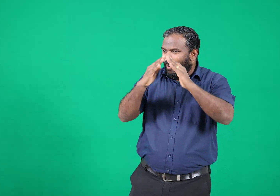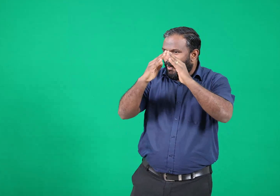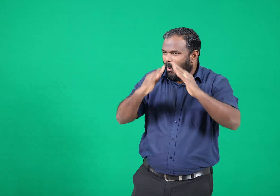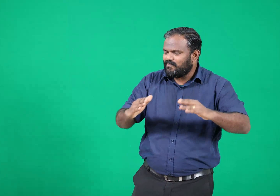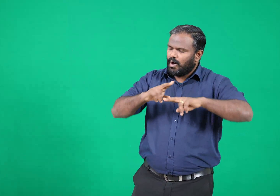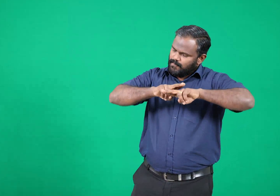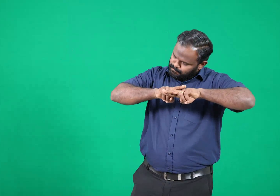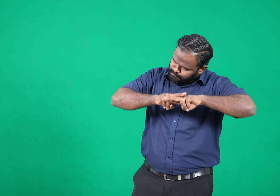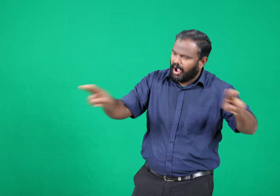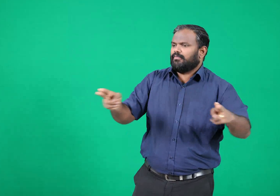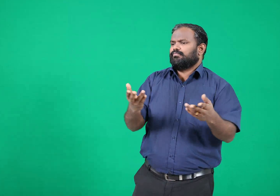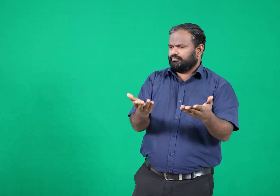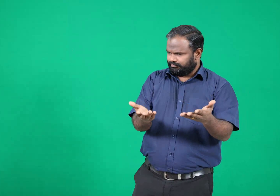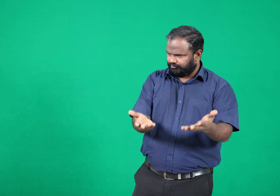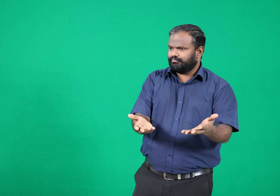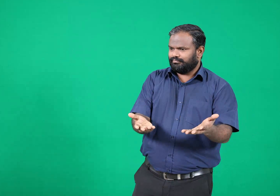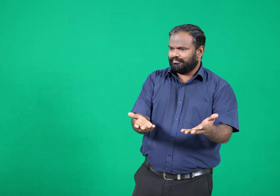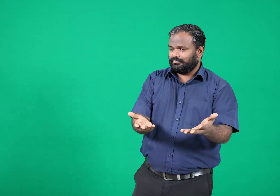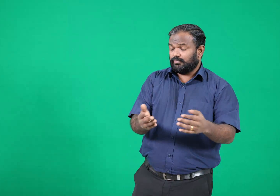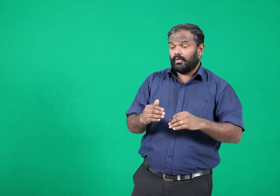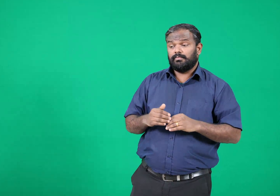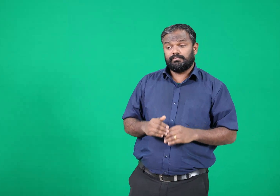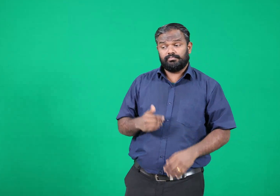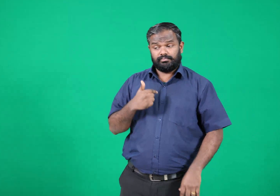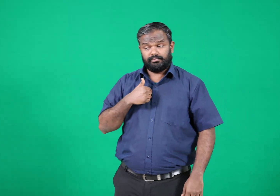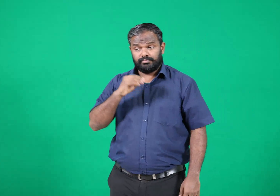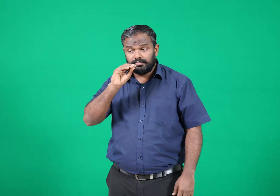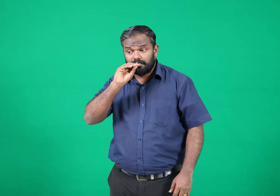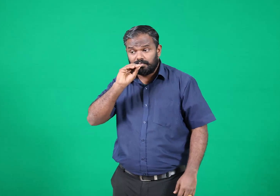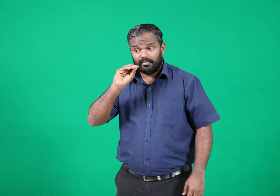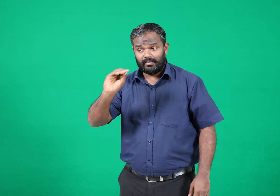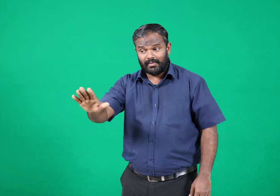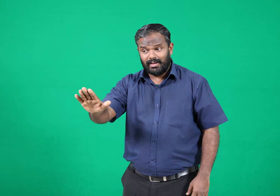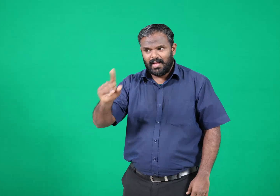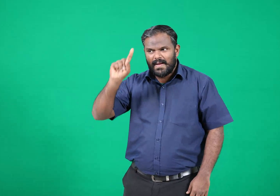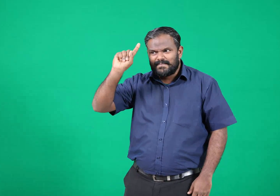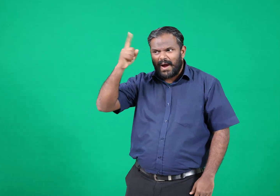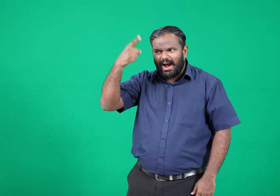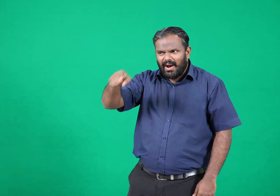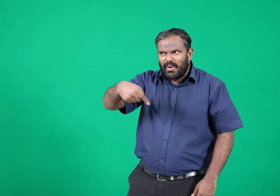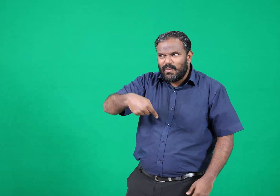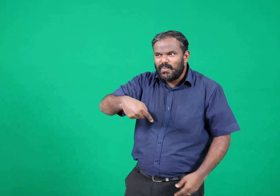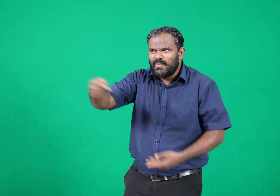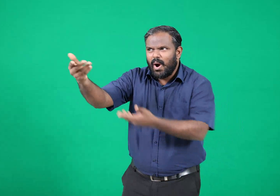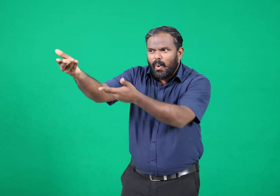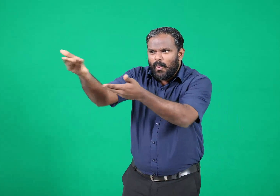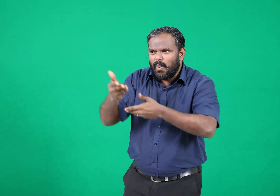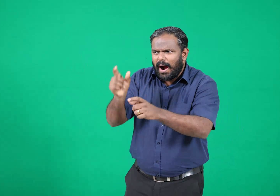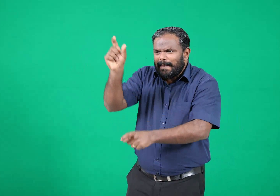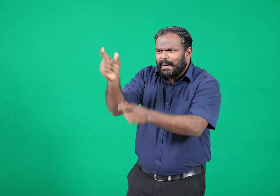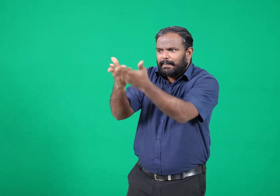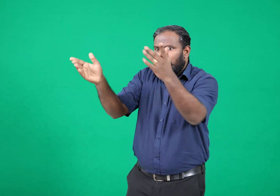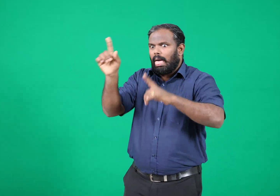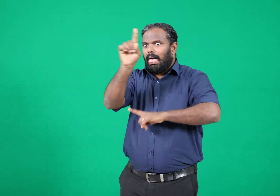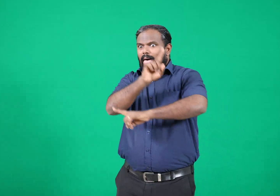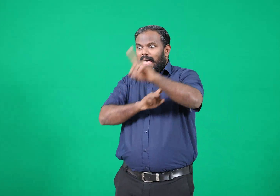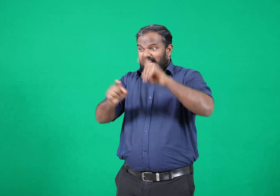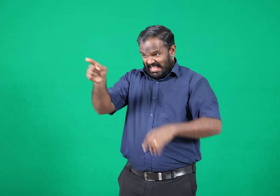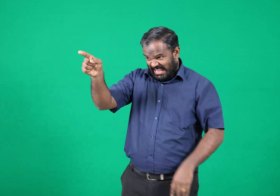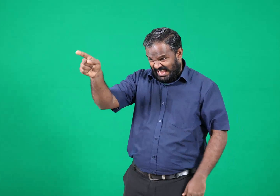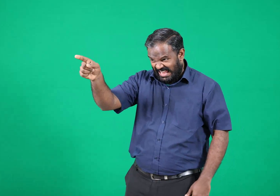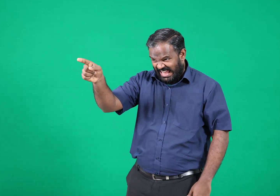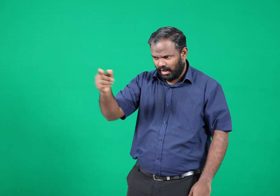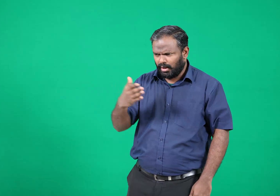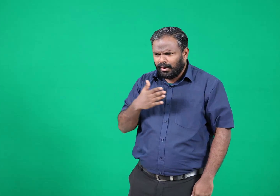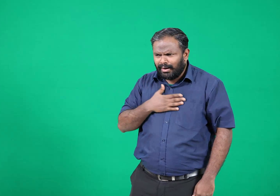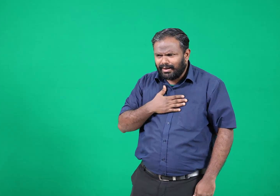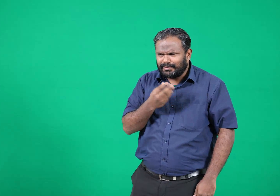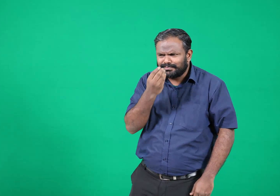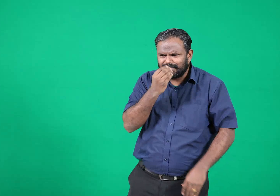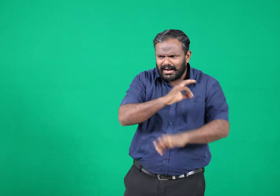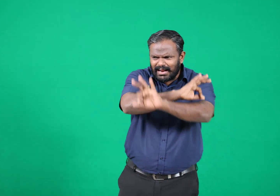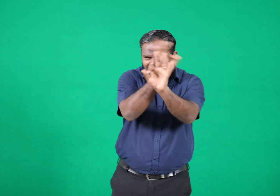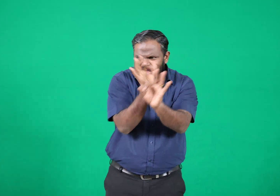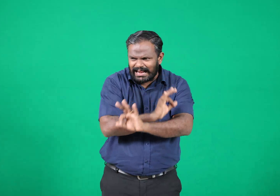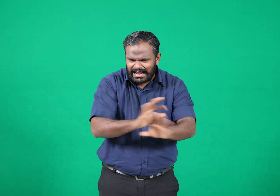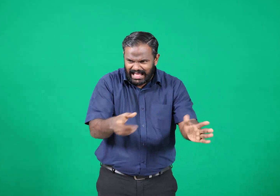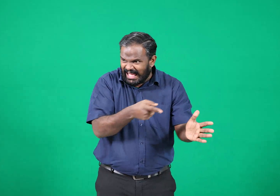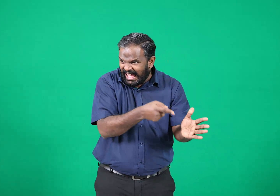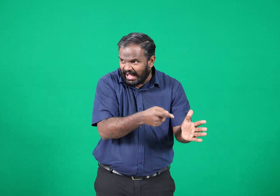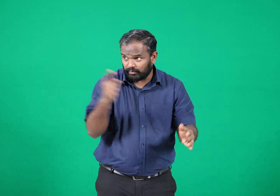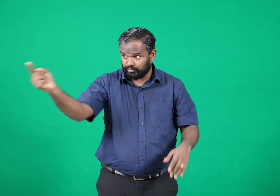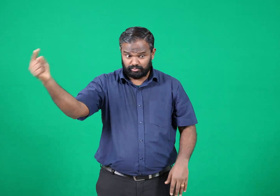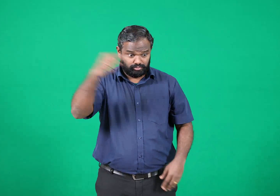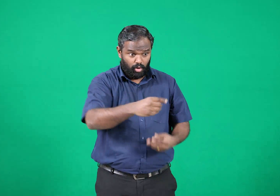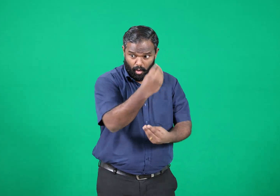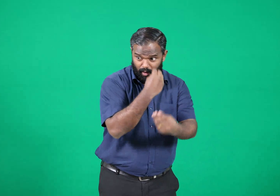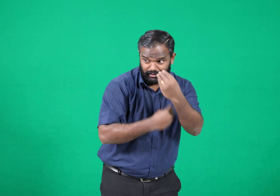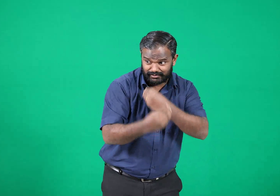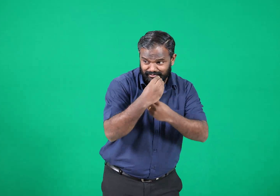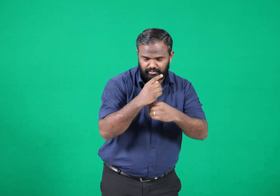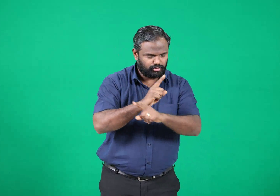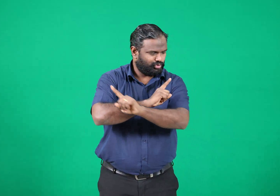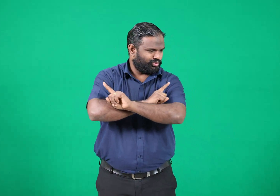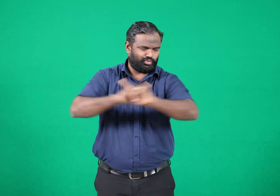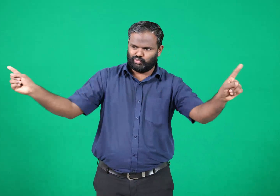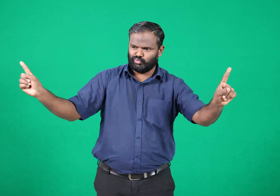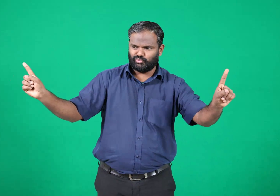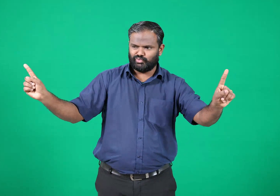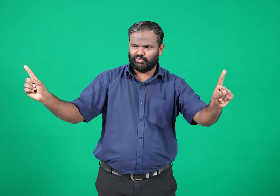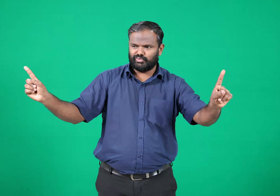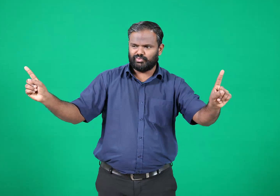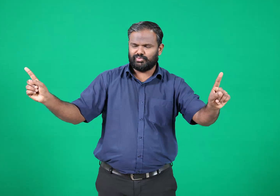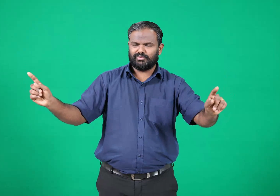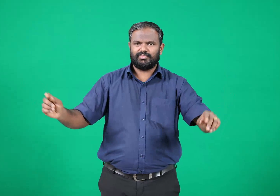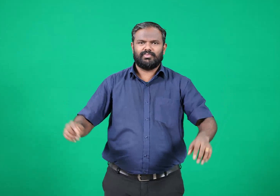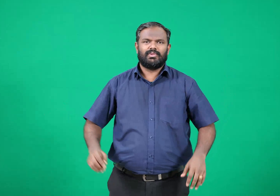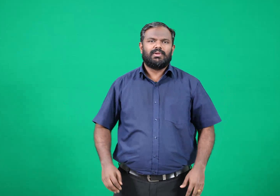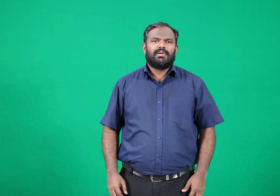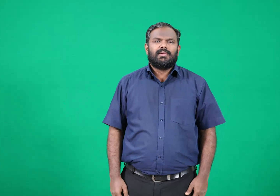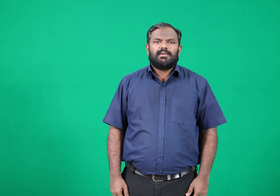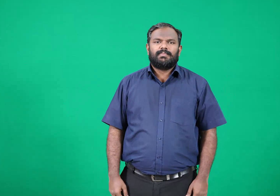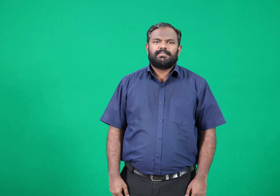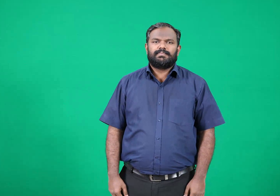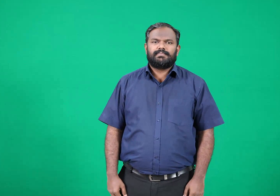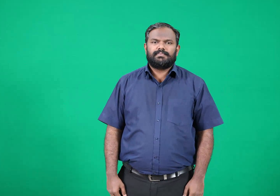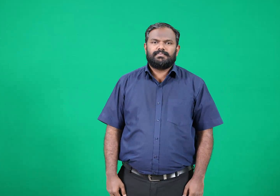For I tell you, not one of those men who were invited will taste my banquet.'"